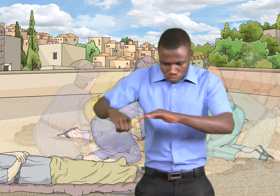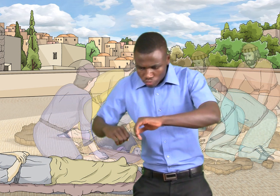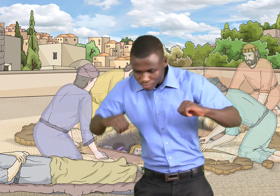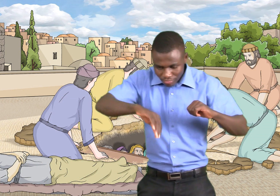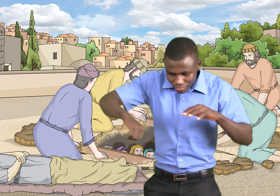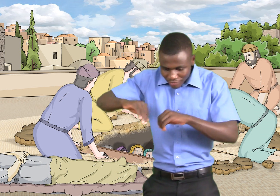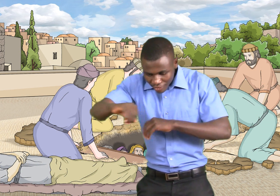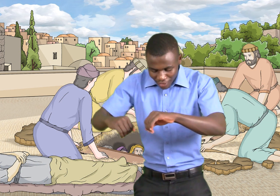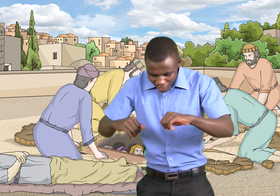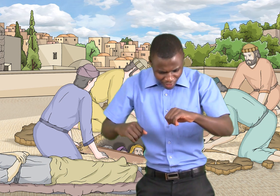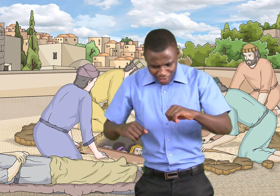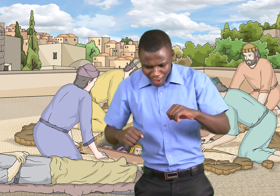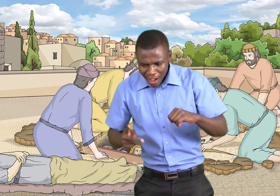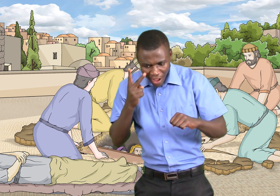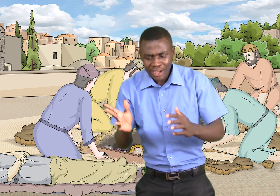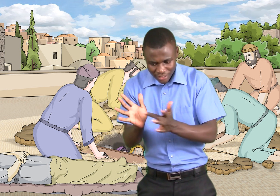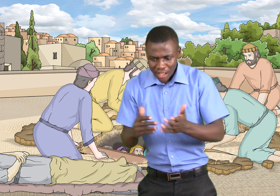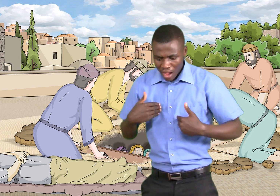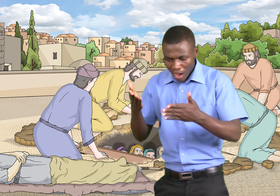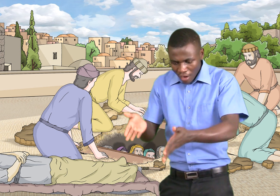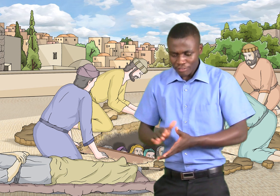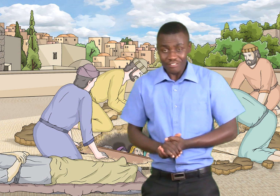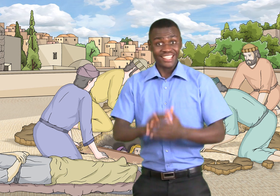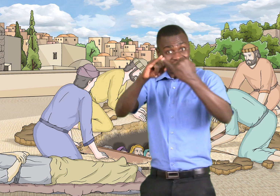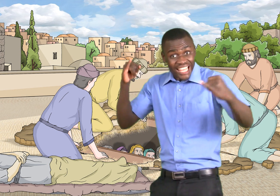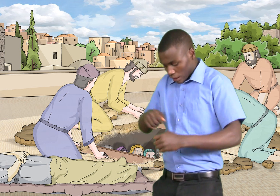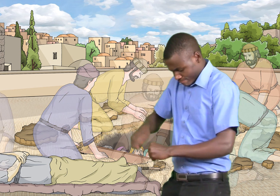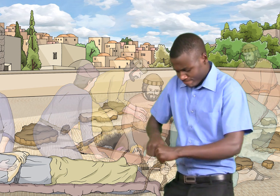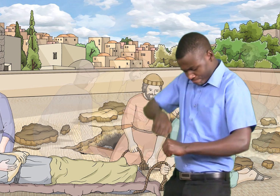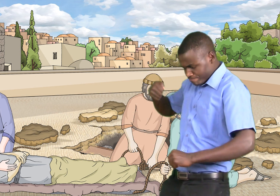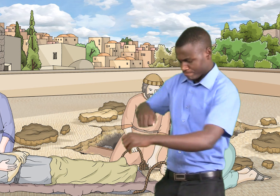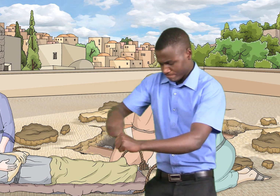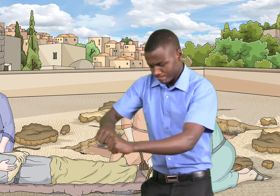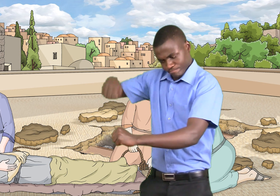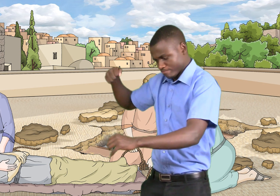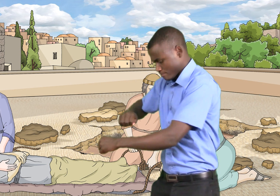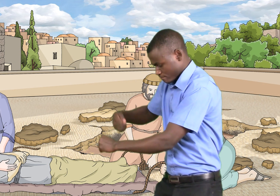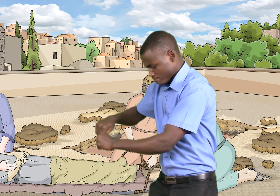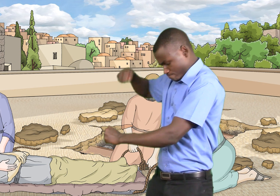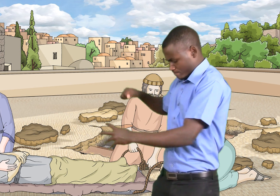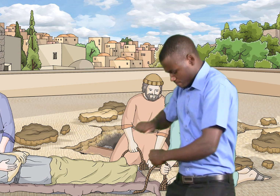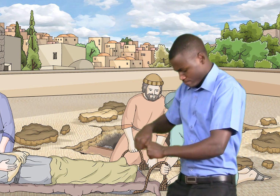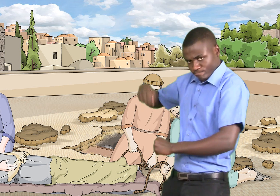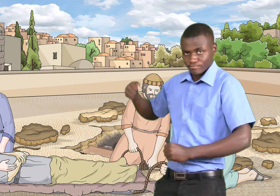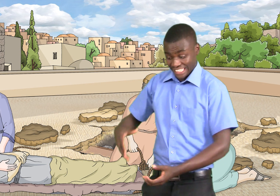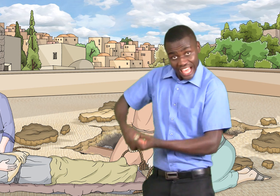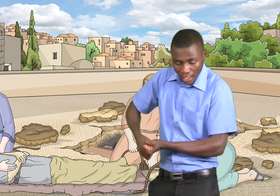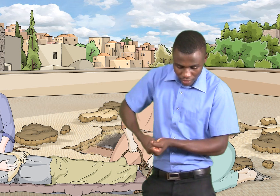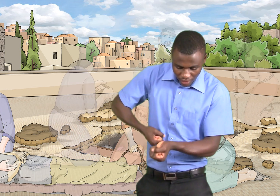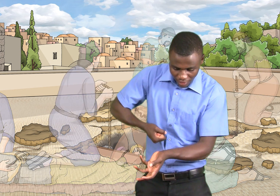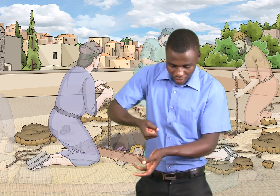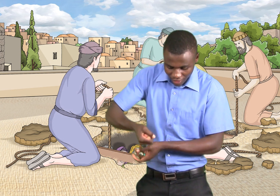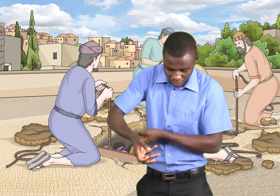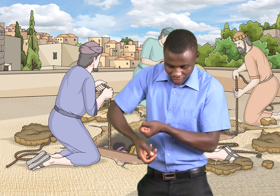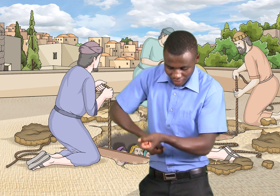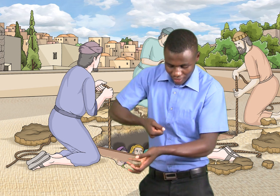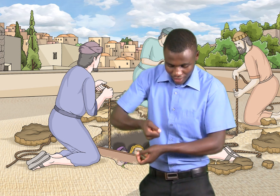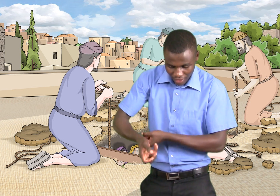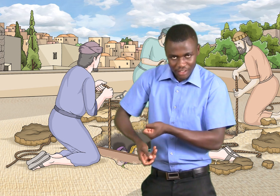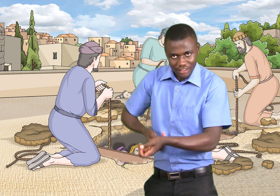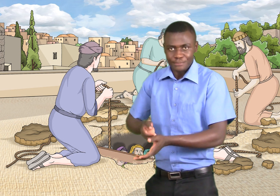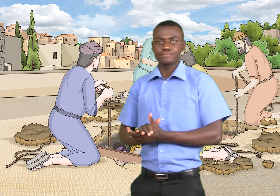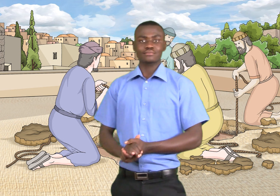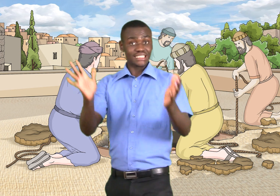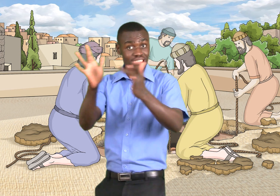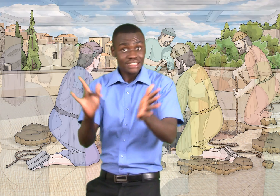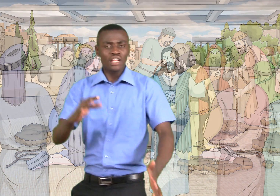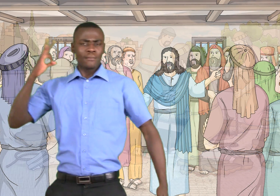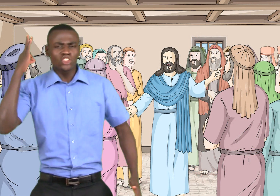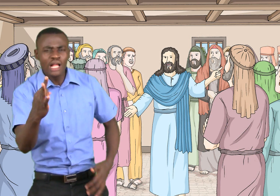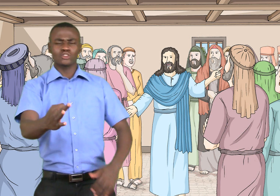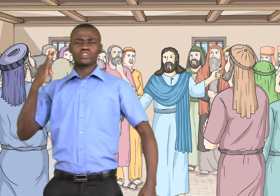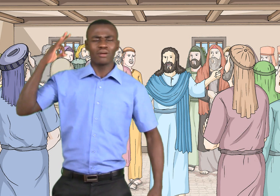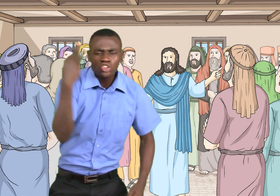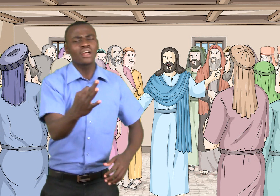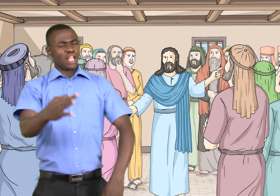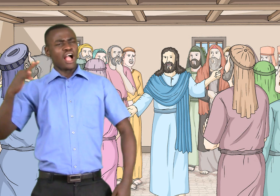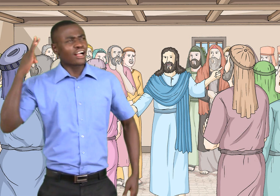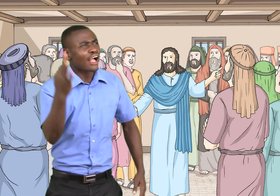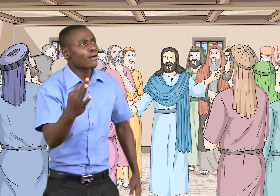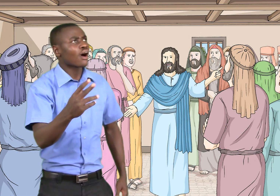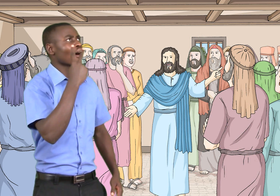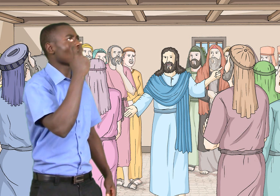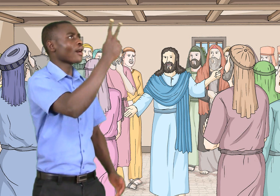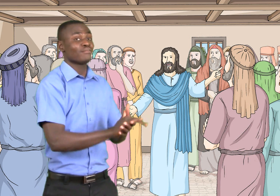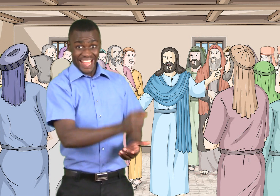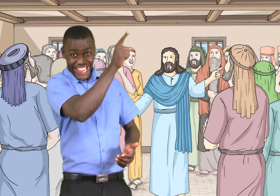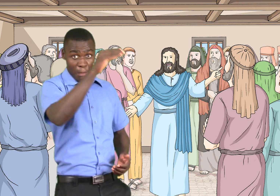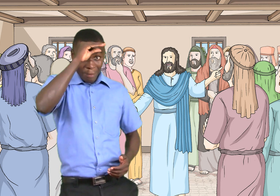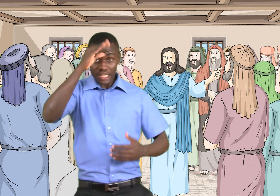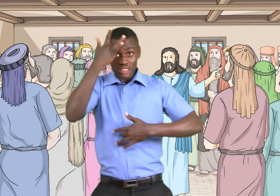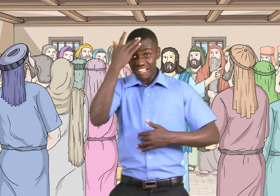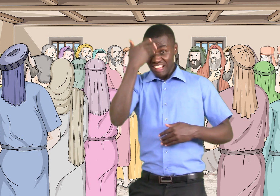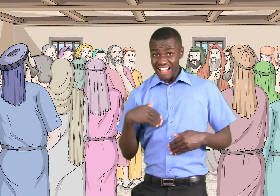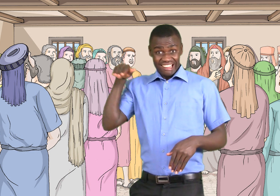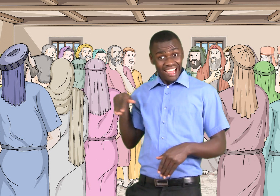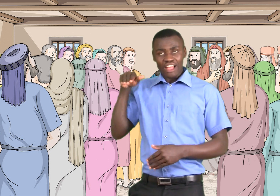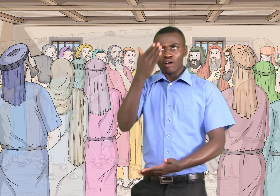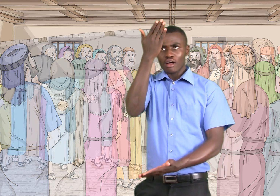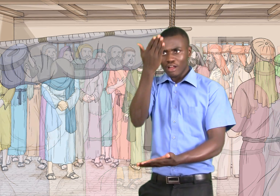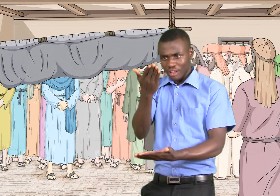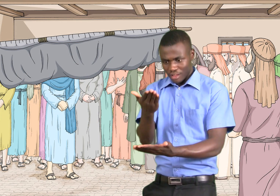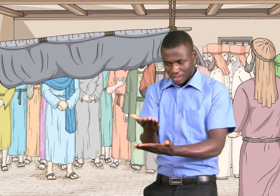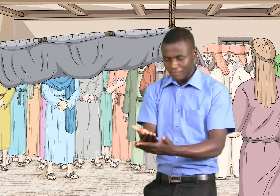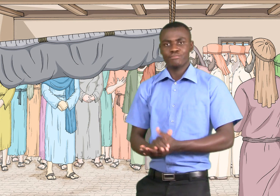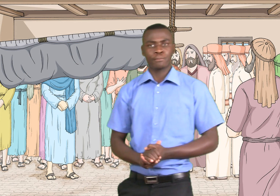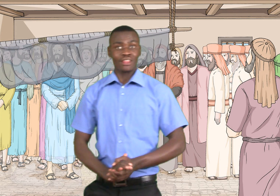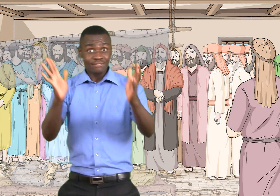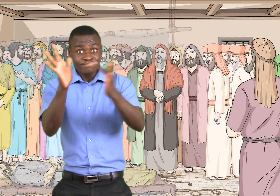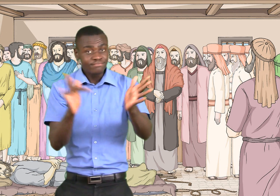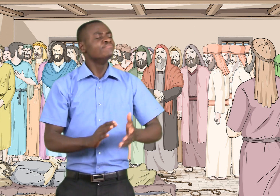When Jesus saw their faith, He said to the paralytic, “Son, your sins are forgiven.”